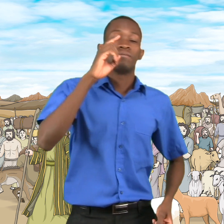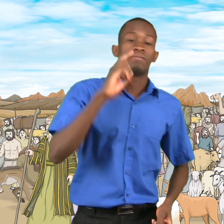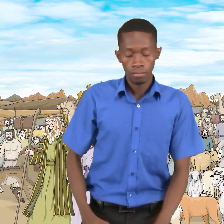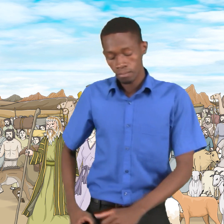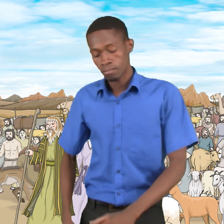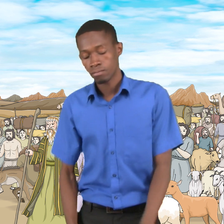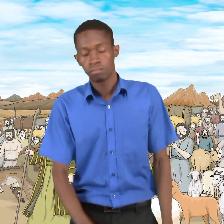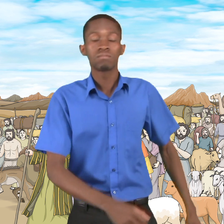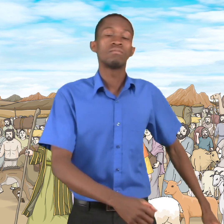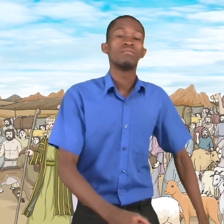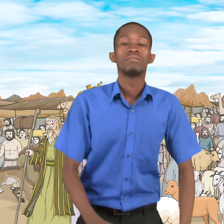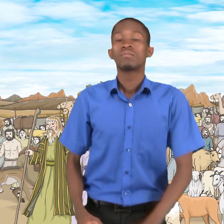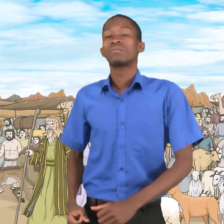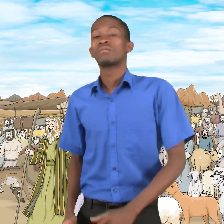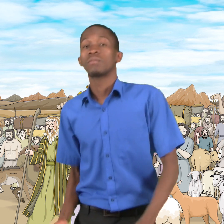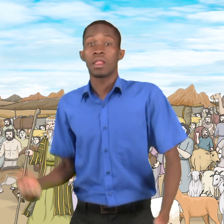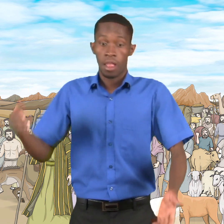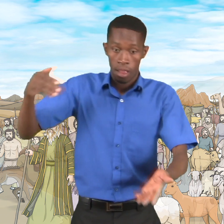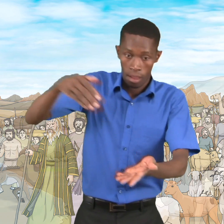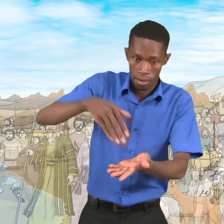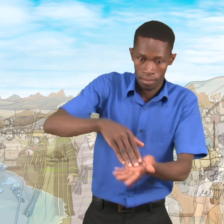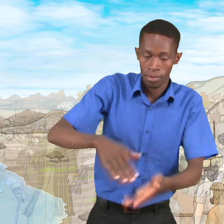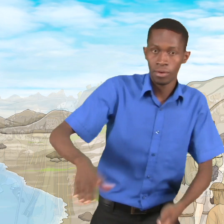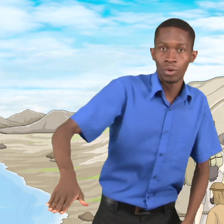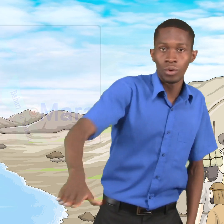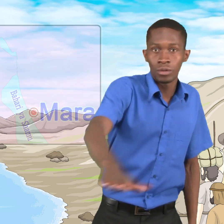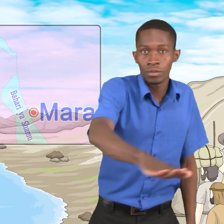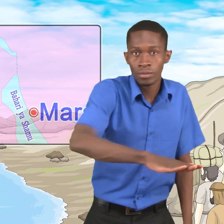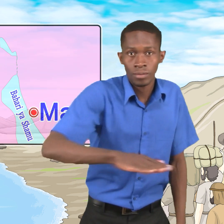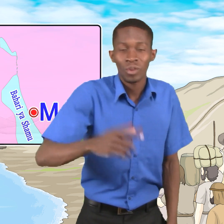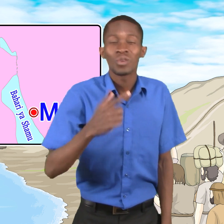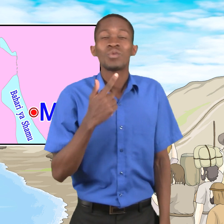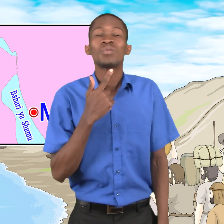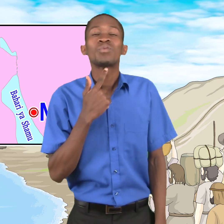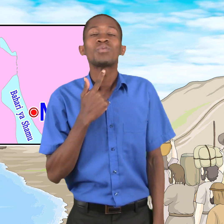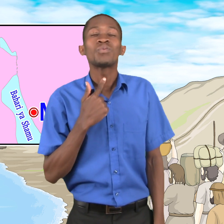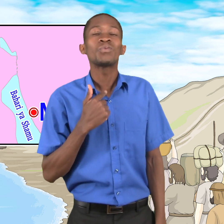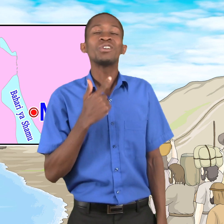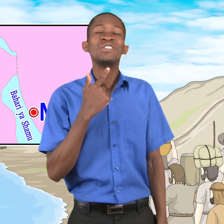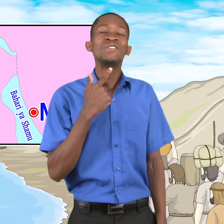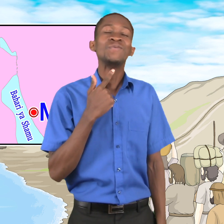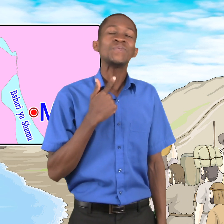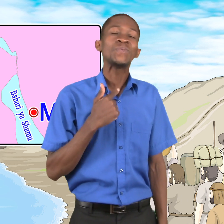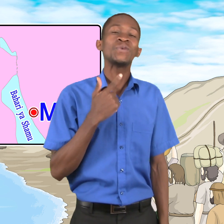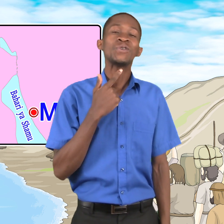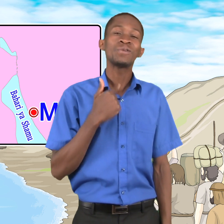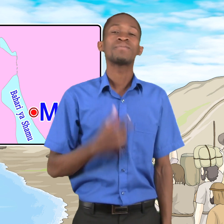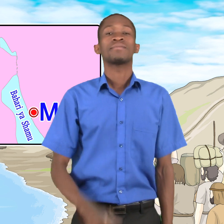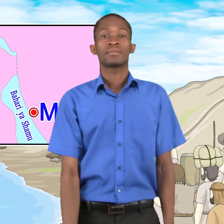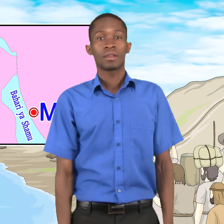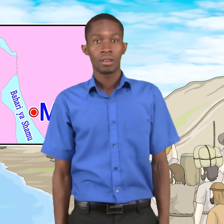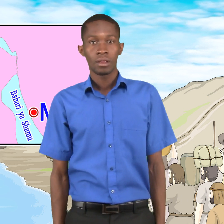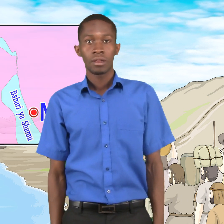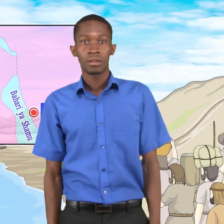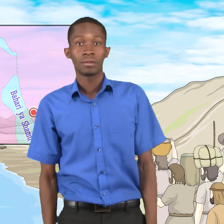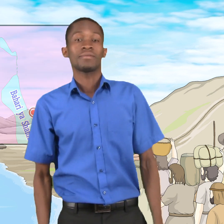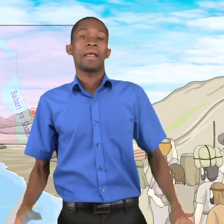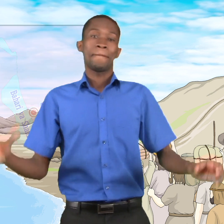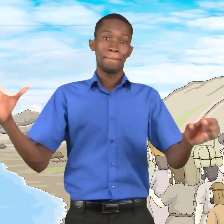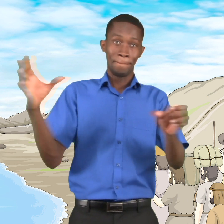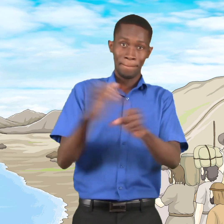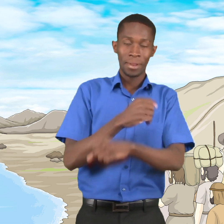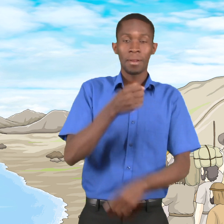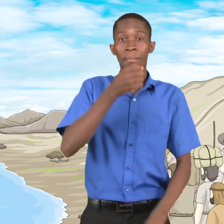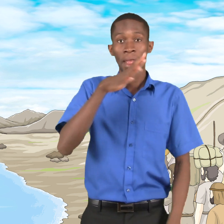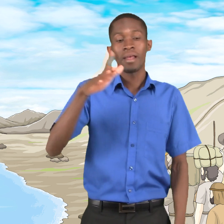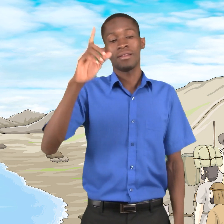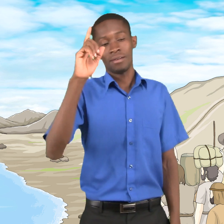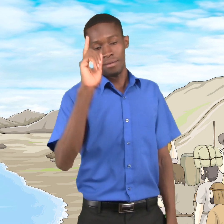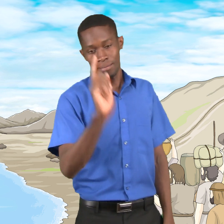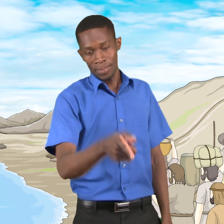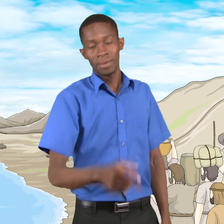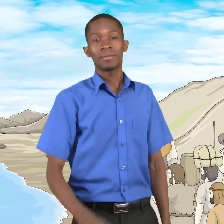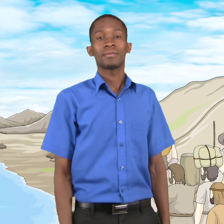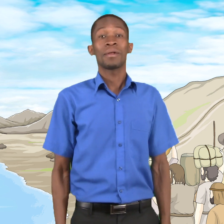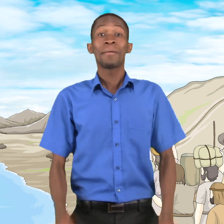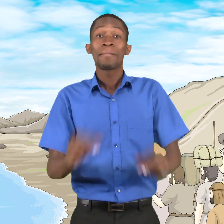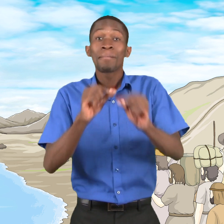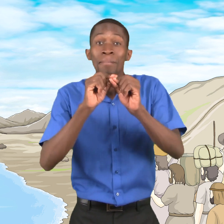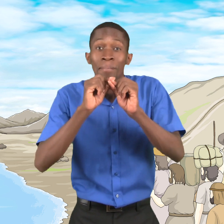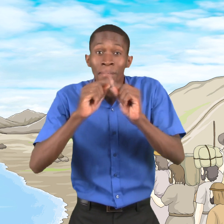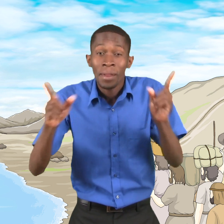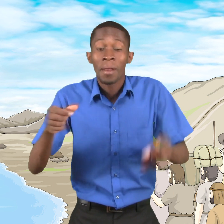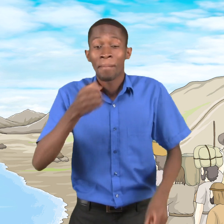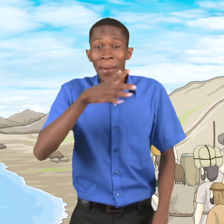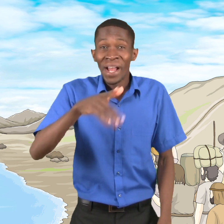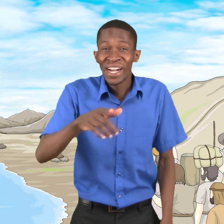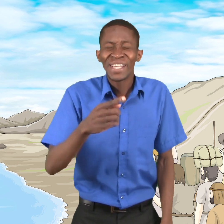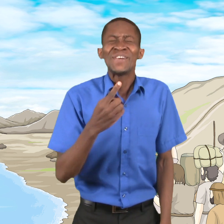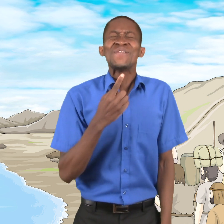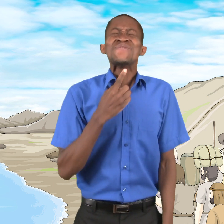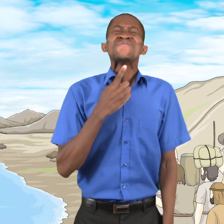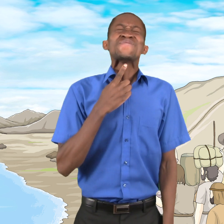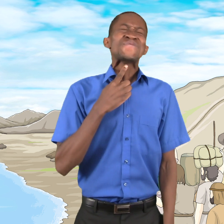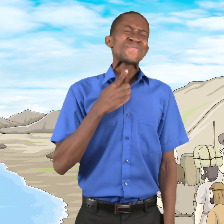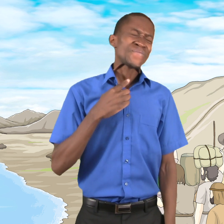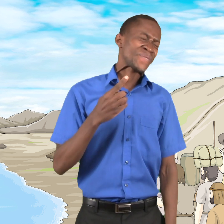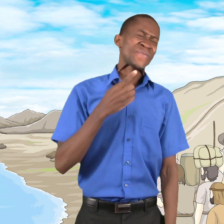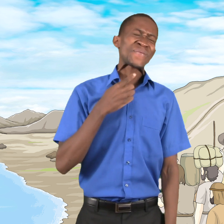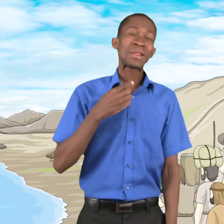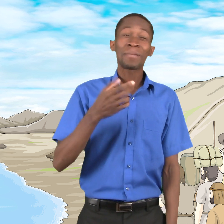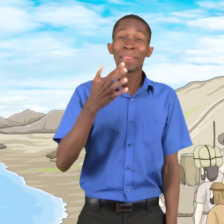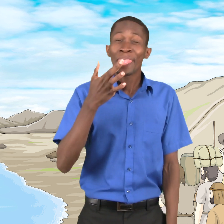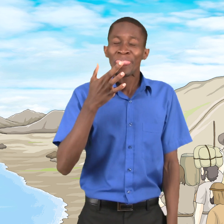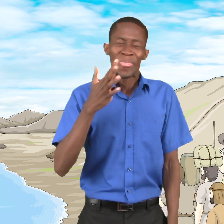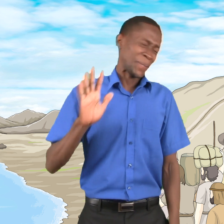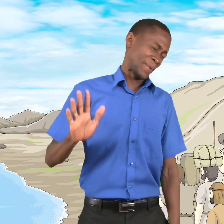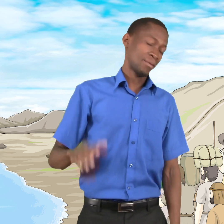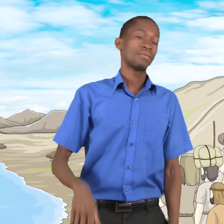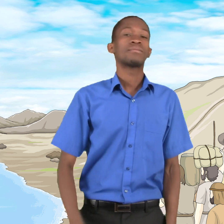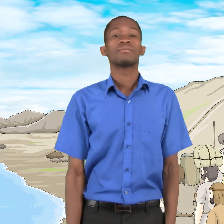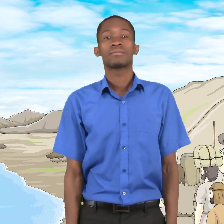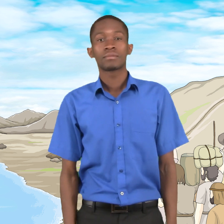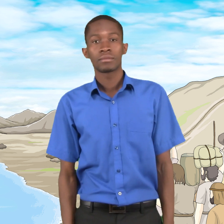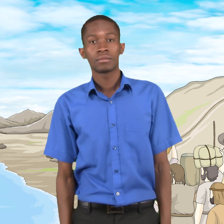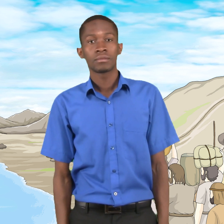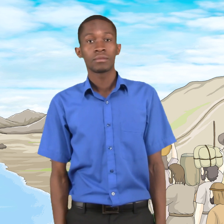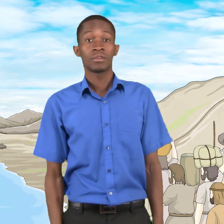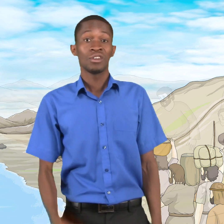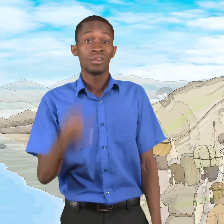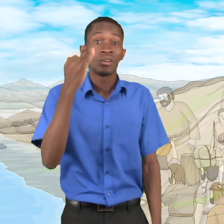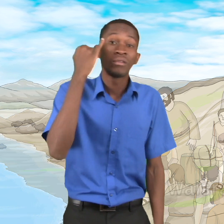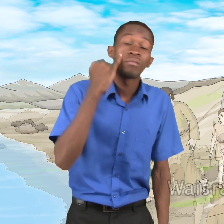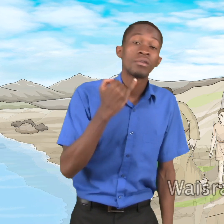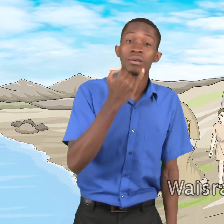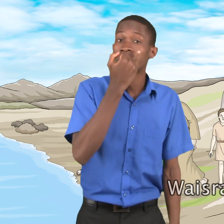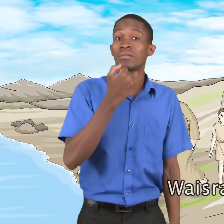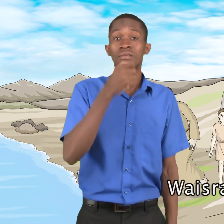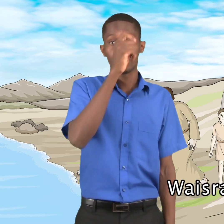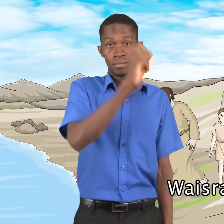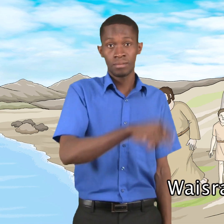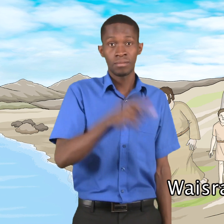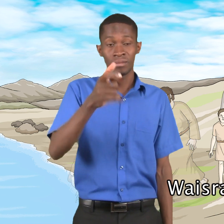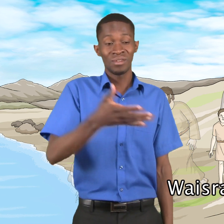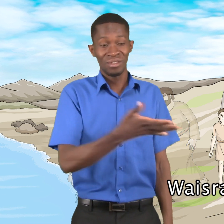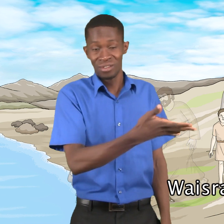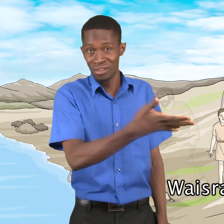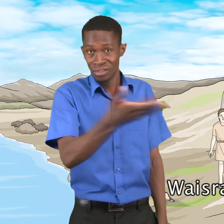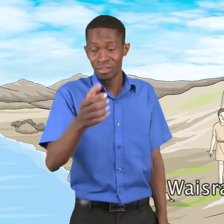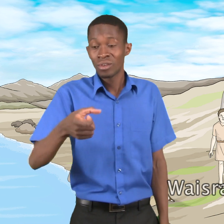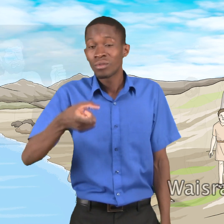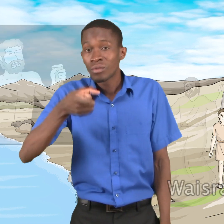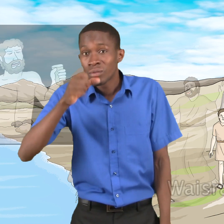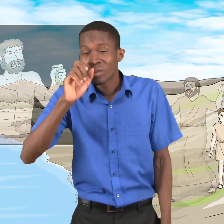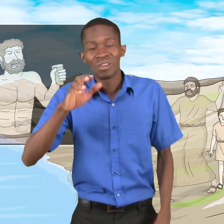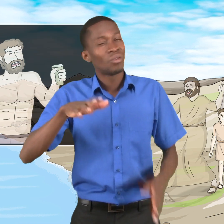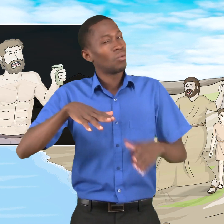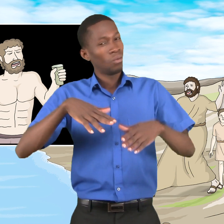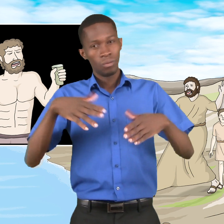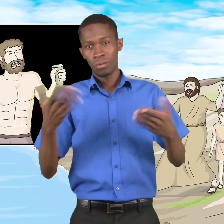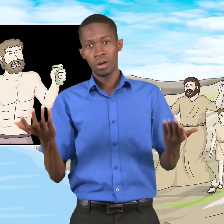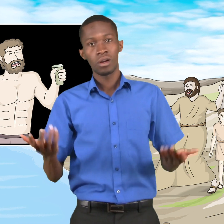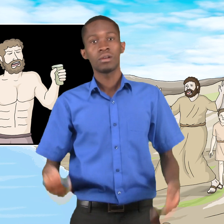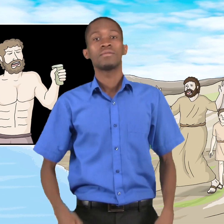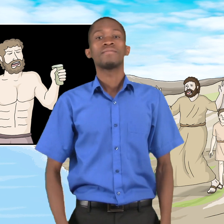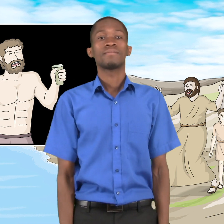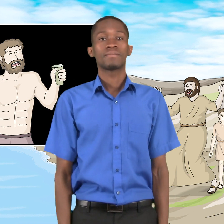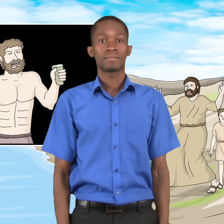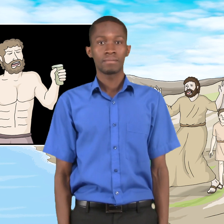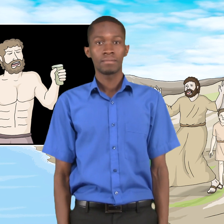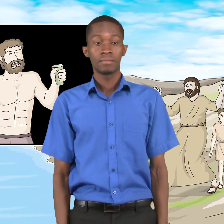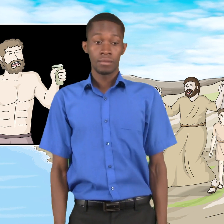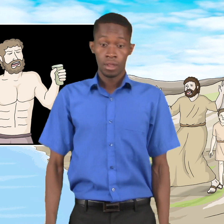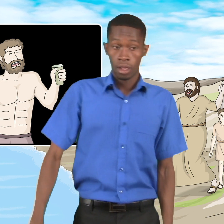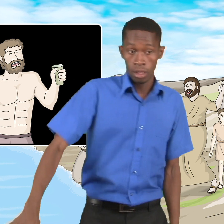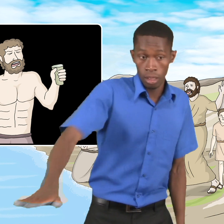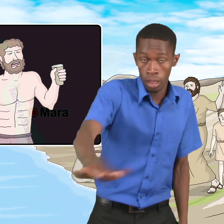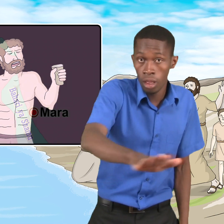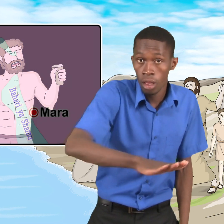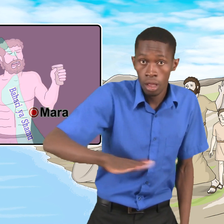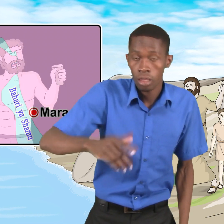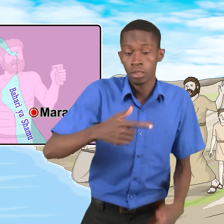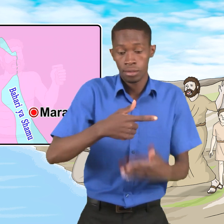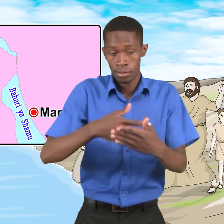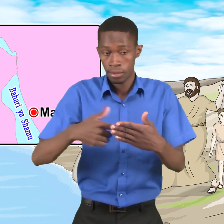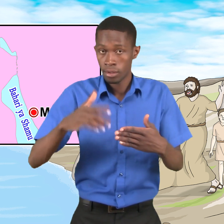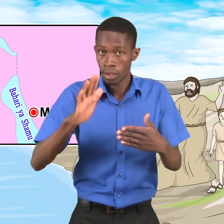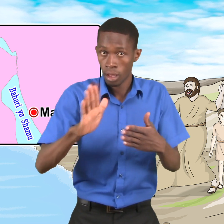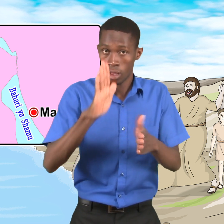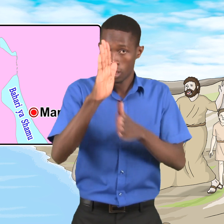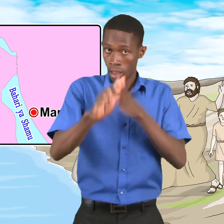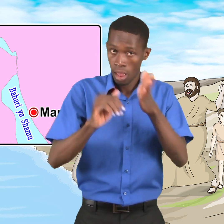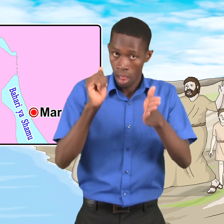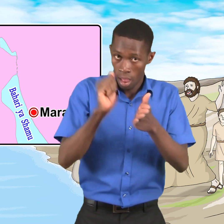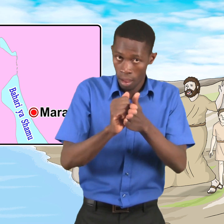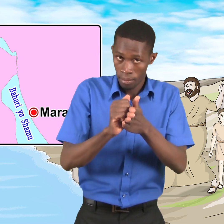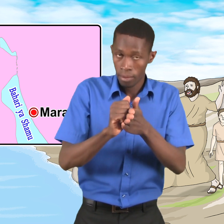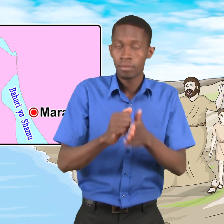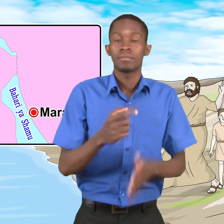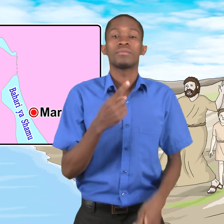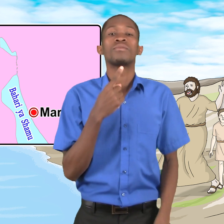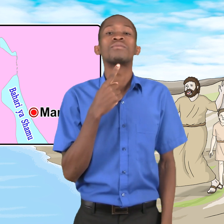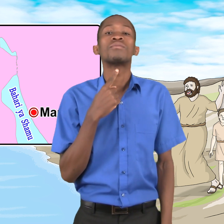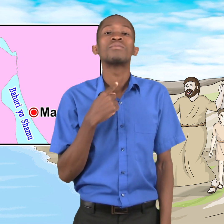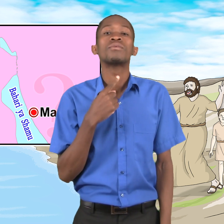And when they came to Marah, they could not drink the water there because it was bitter.